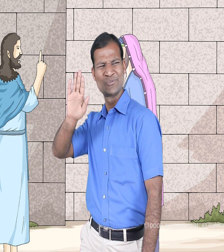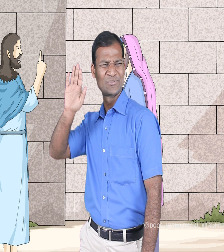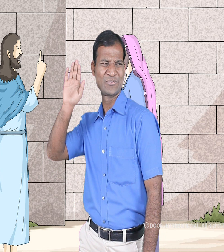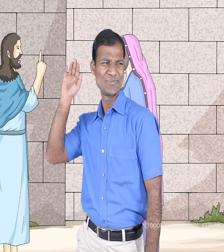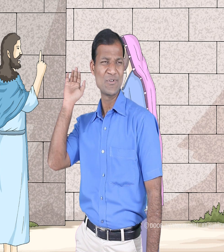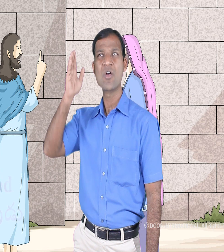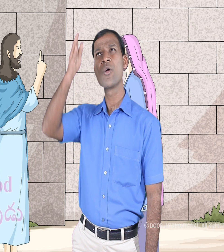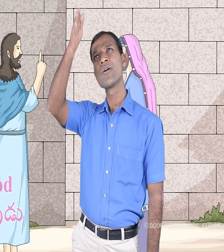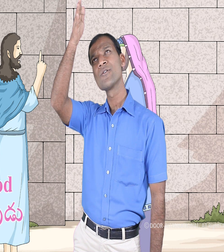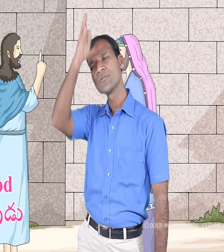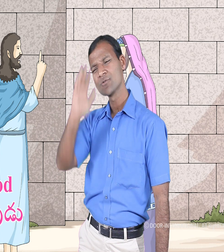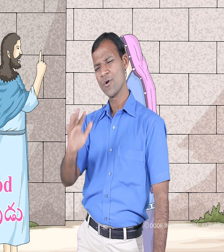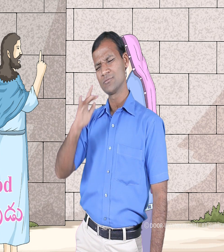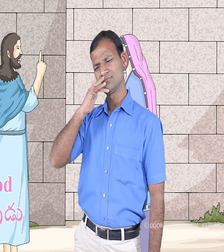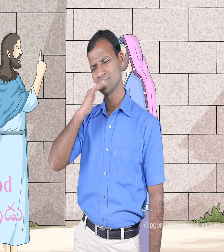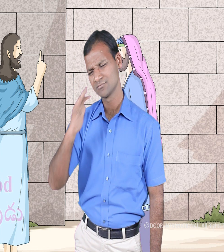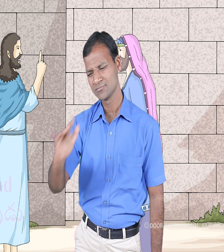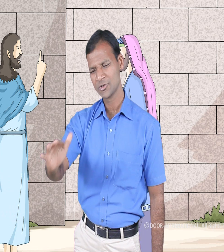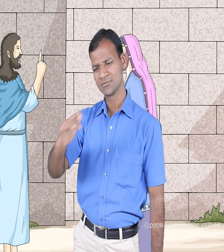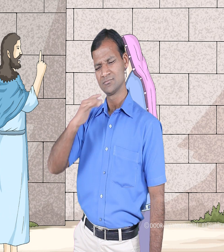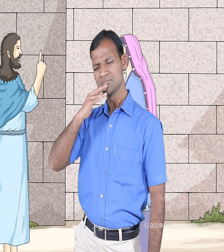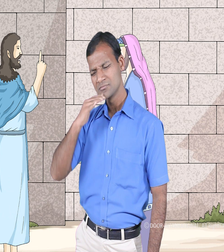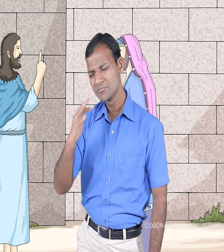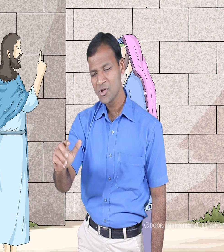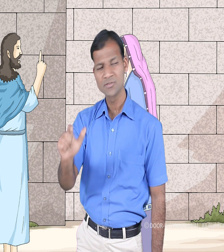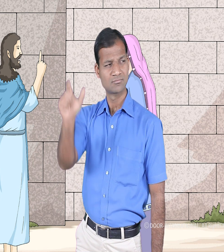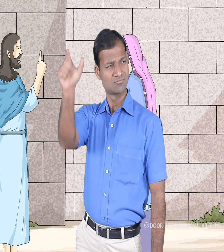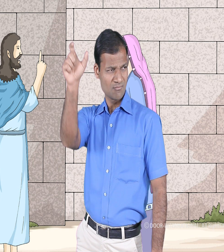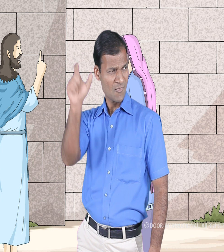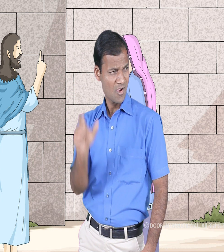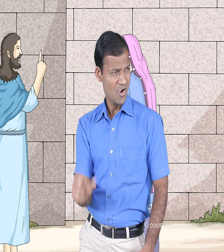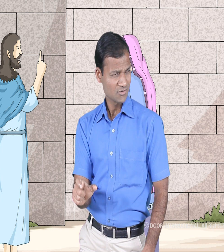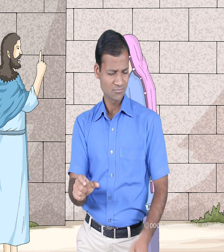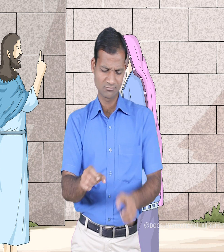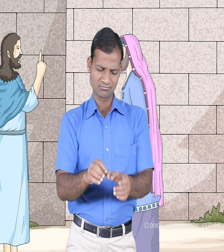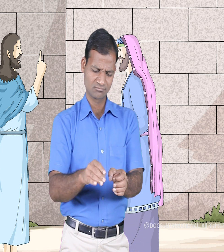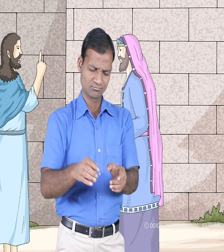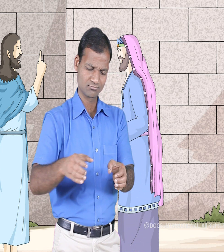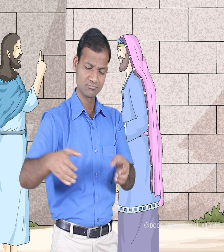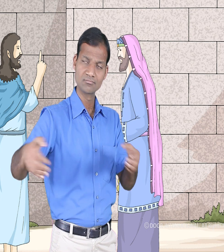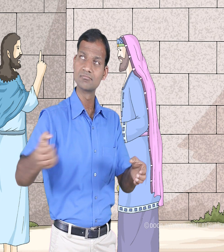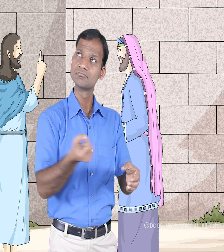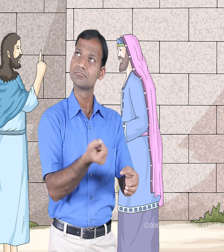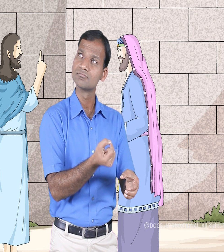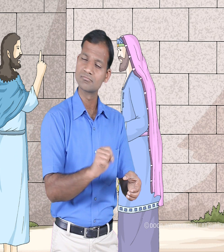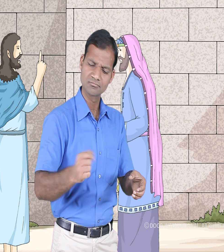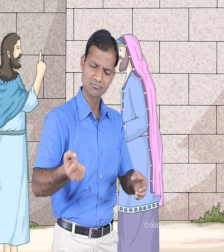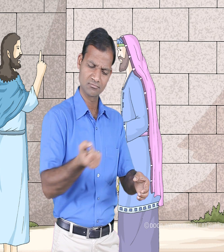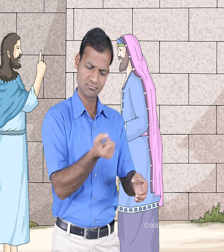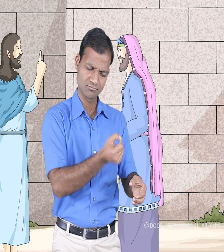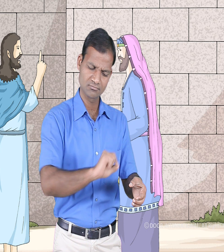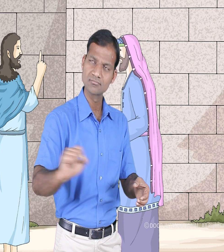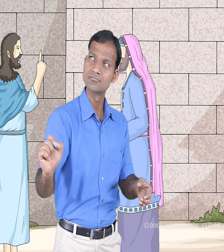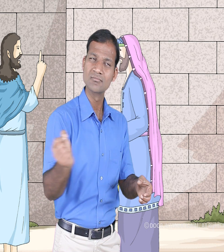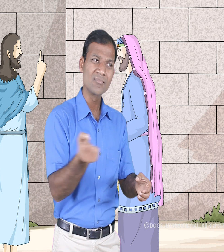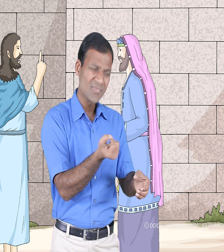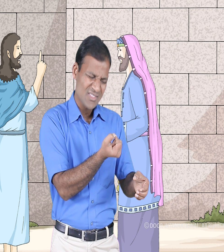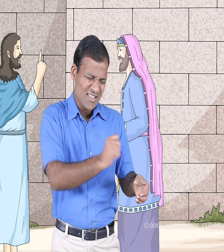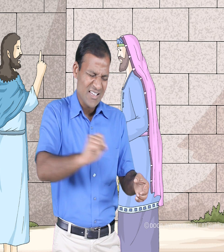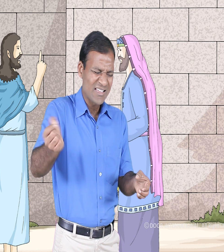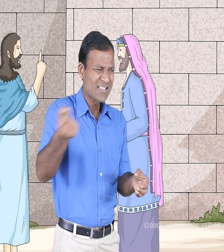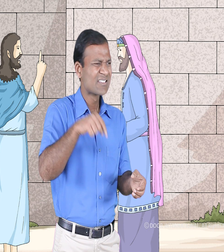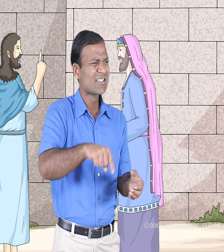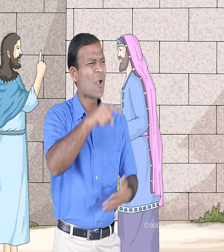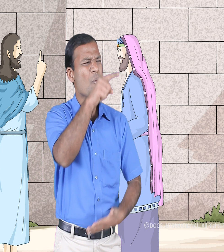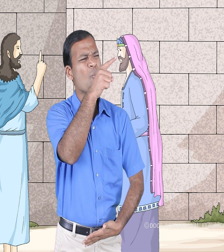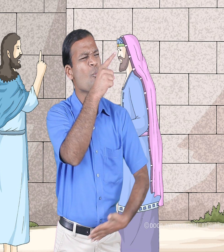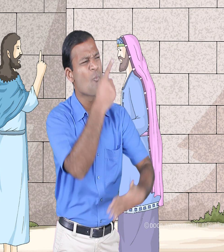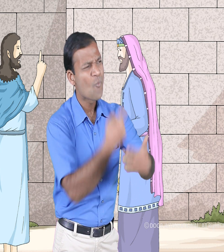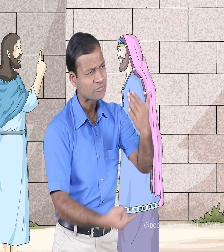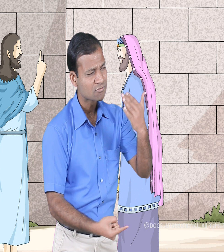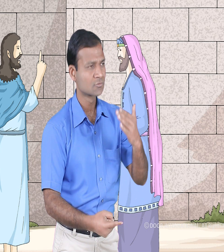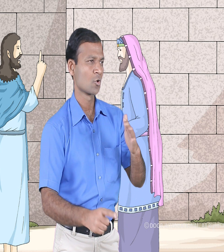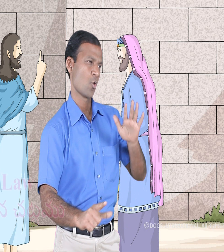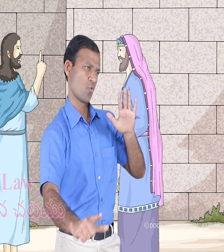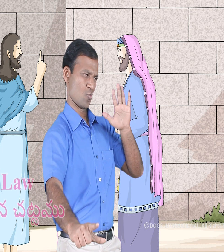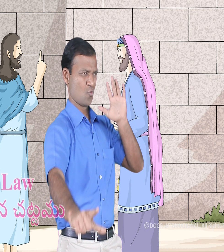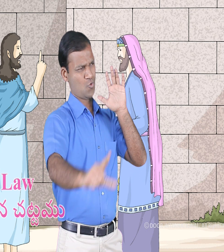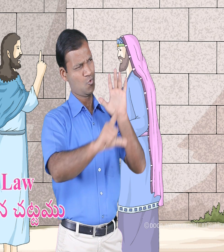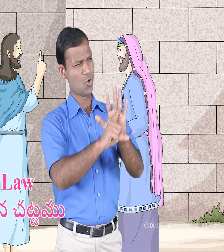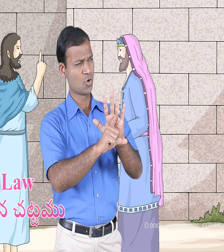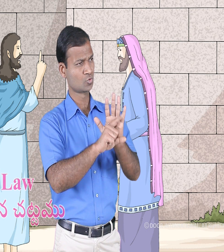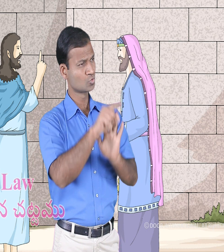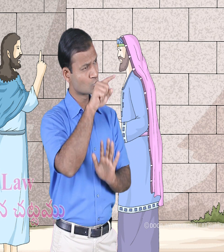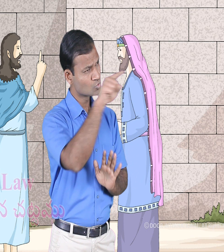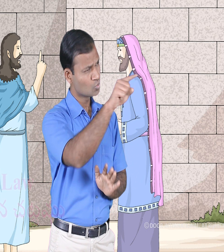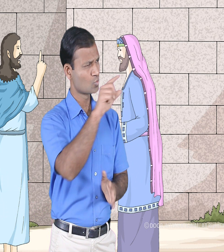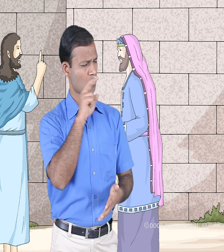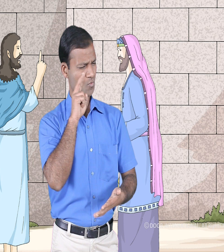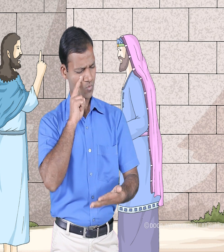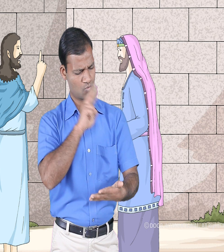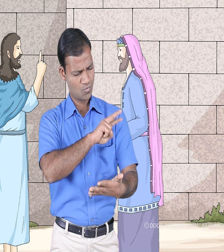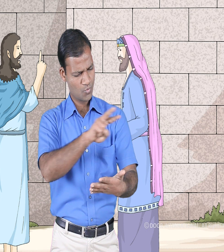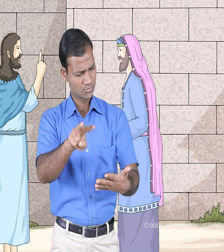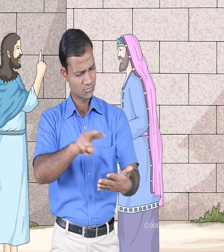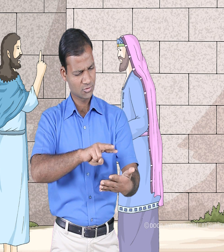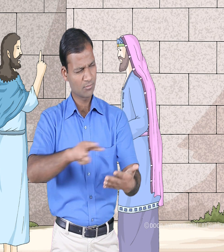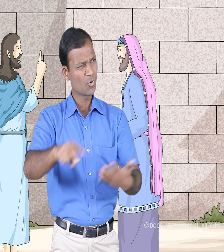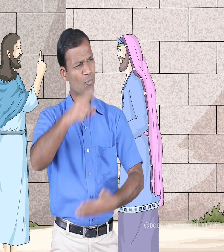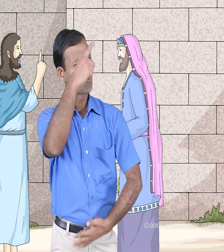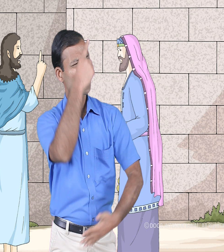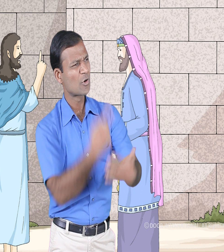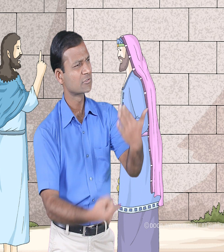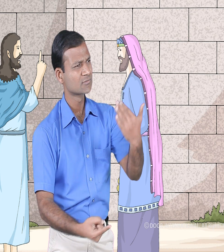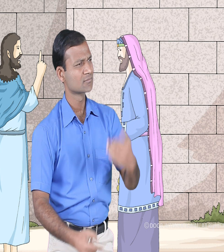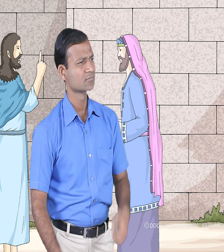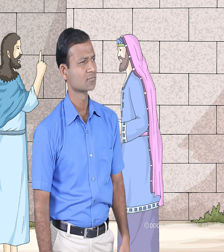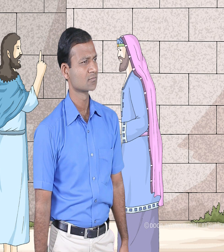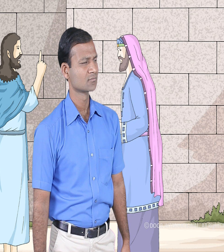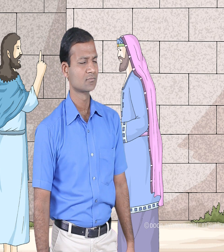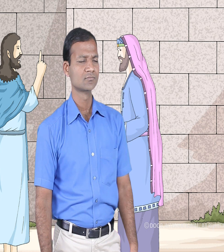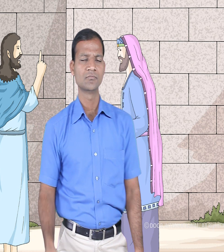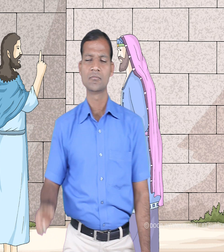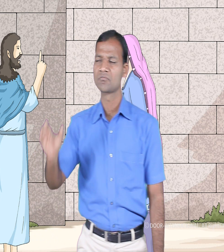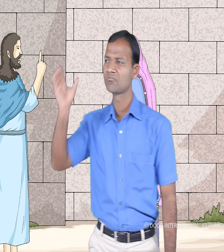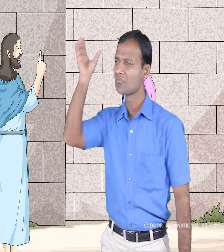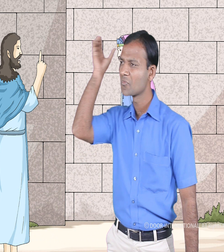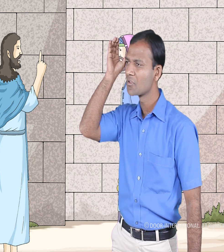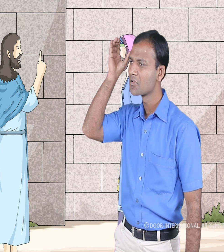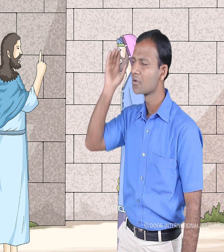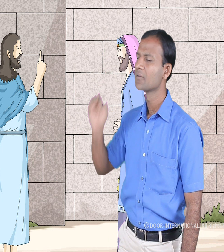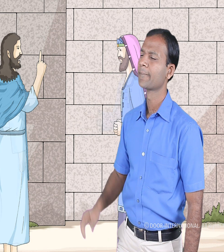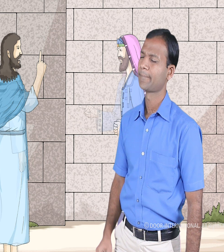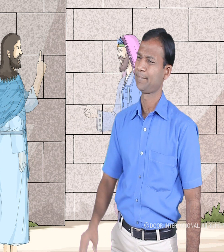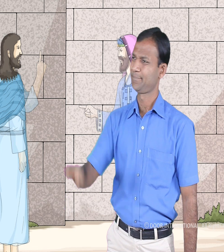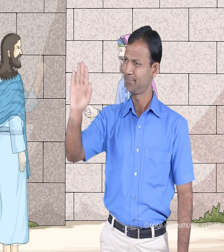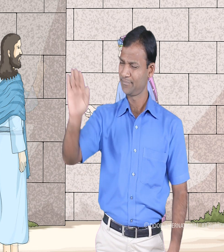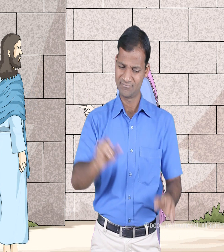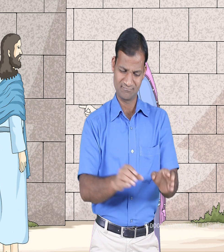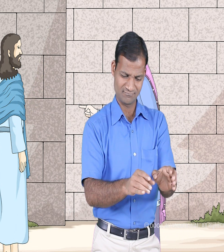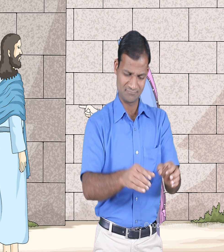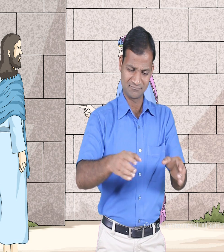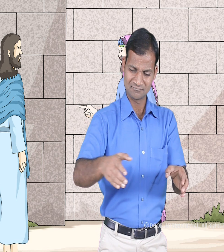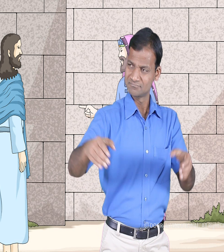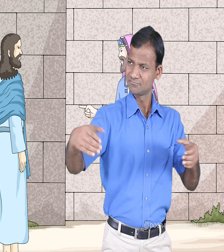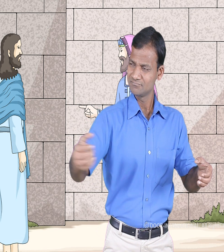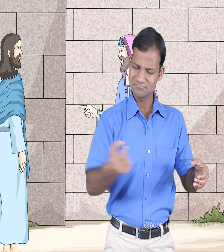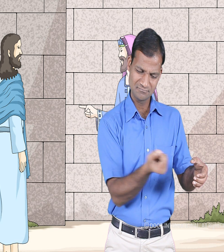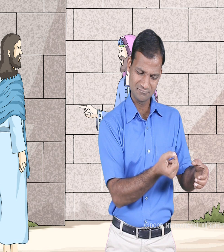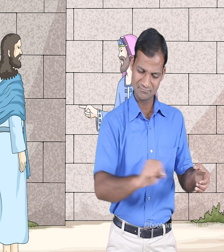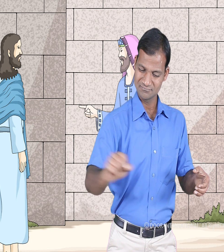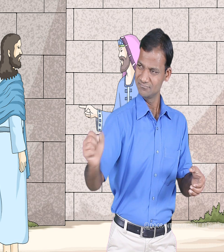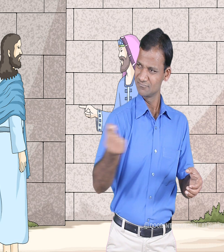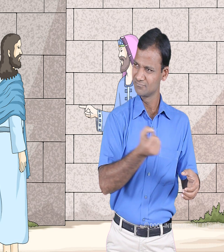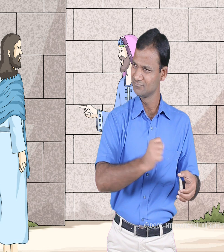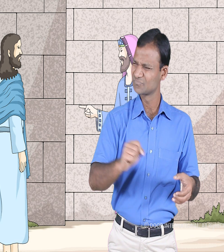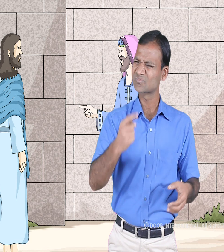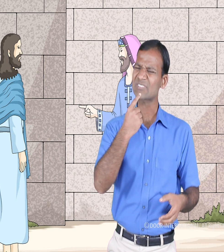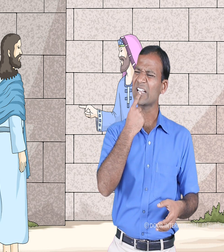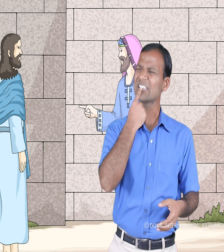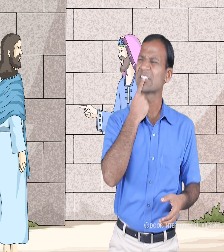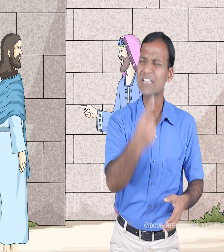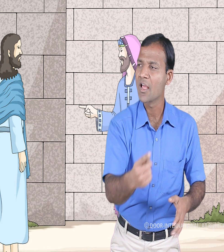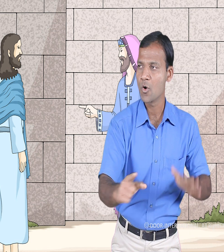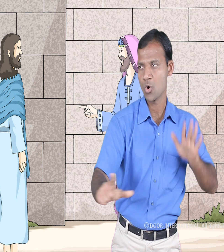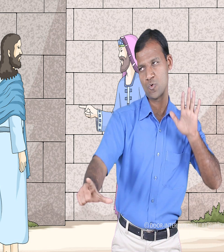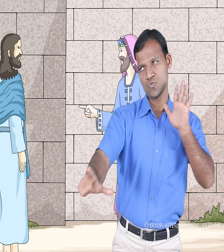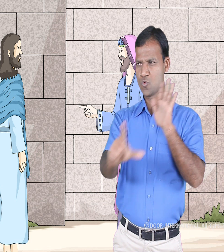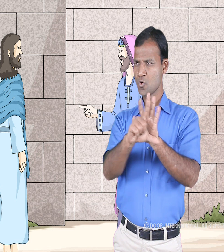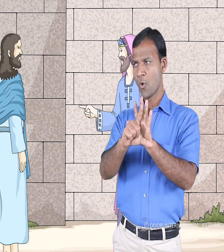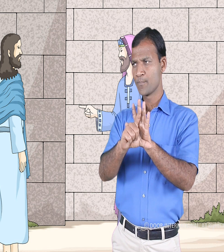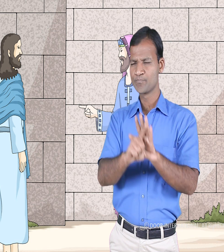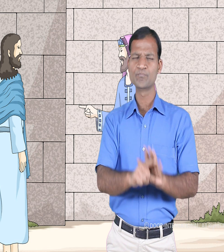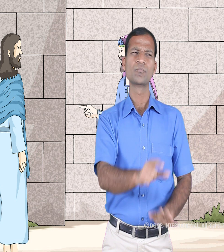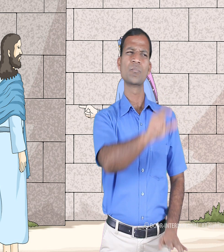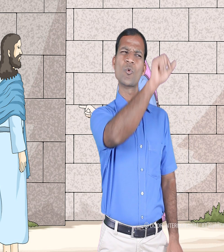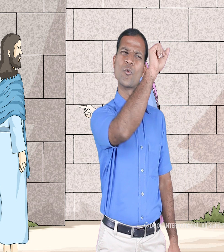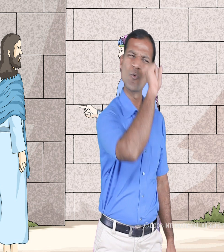“What is written in the Law?” Jesus replied. “How do you read it?”